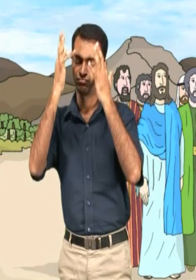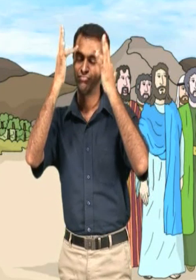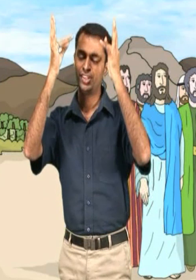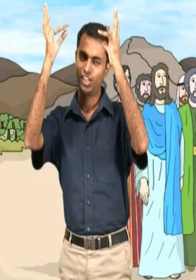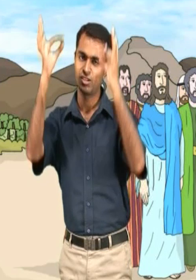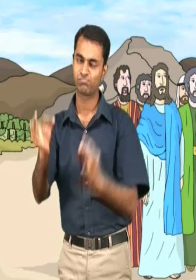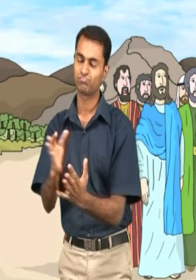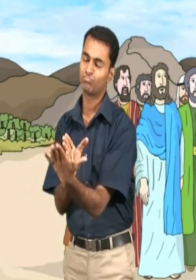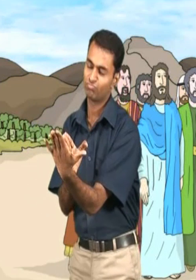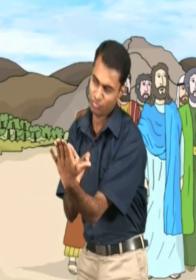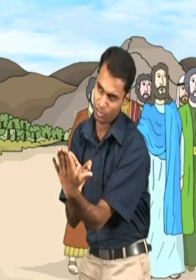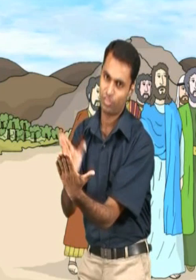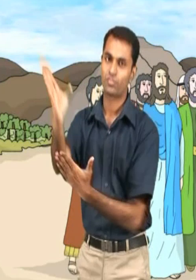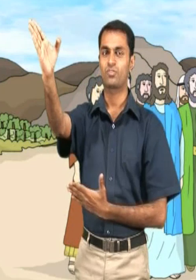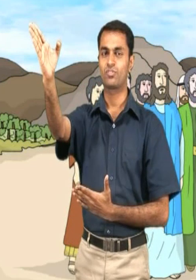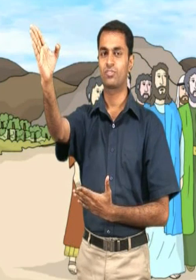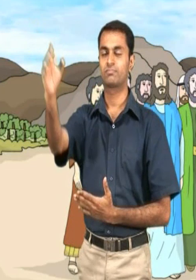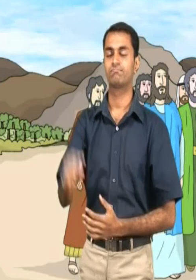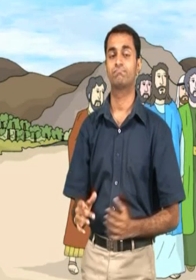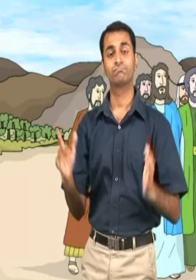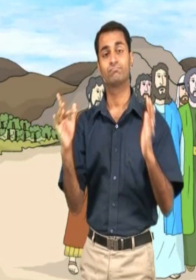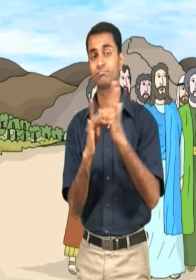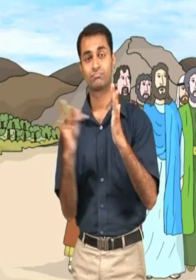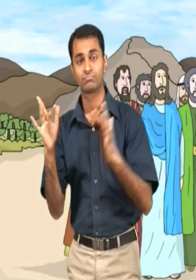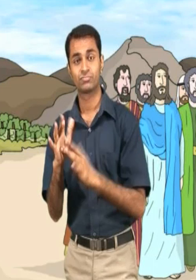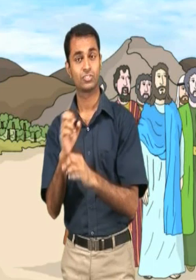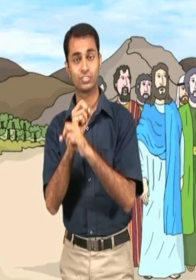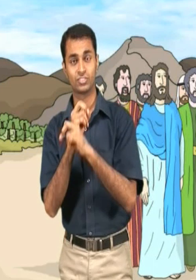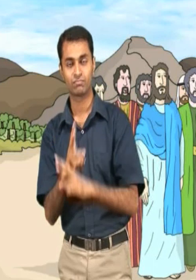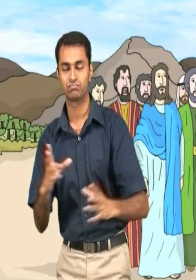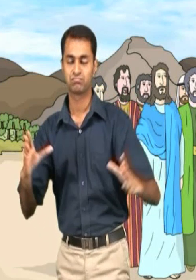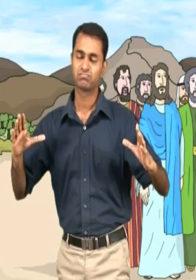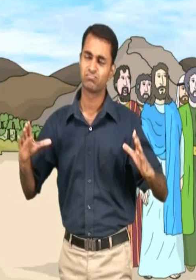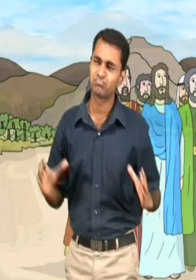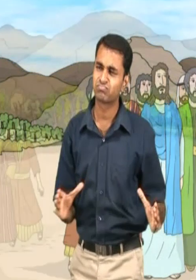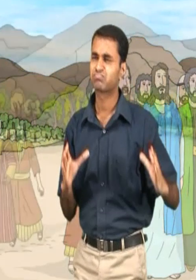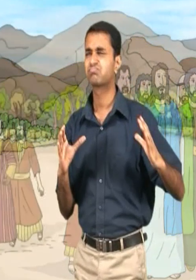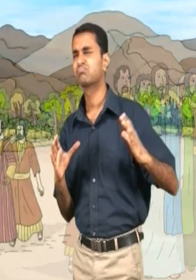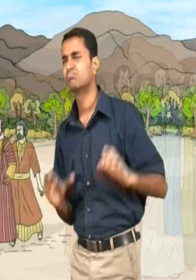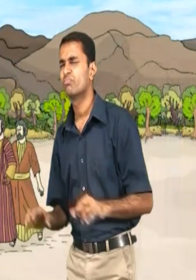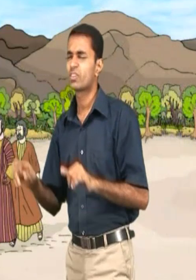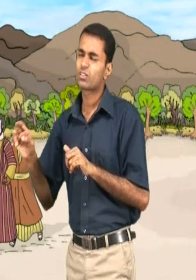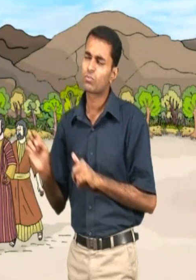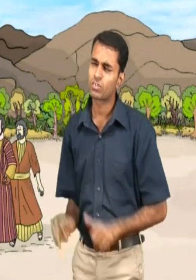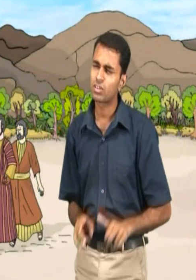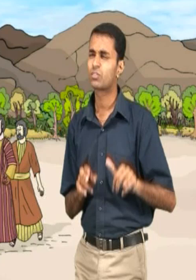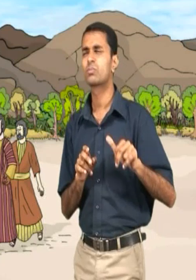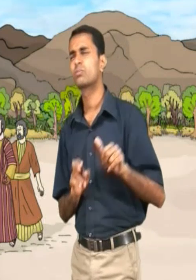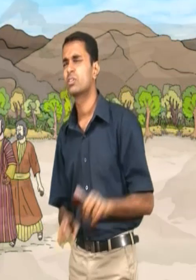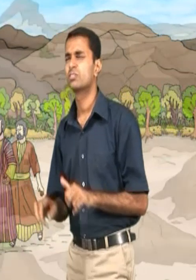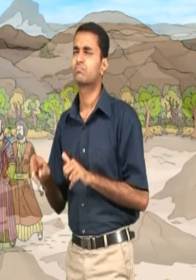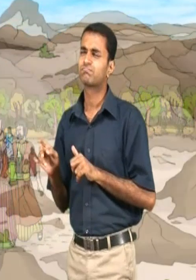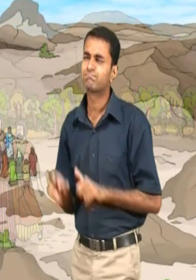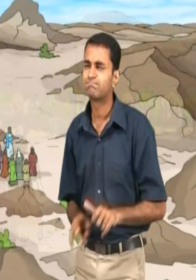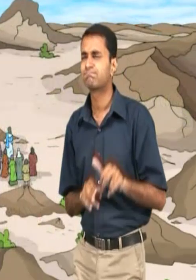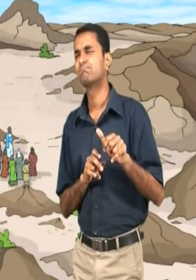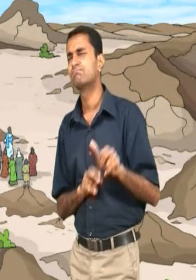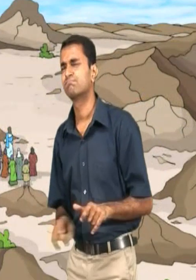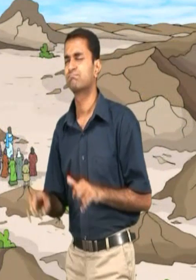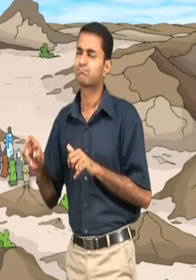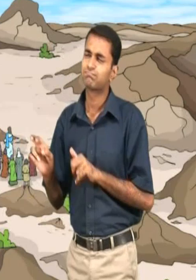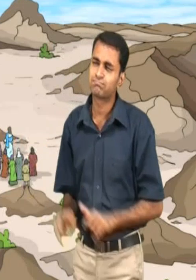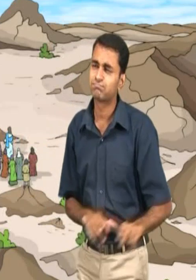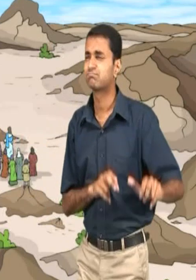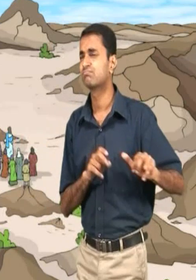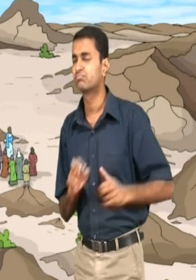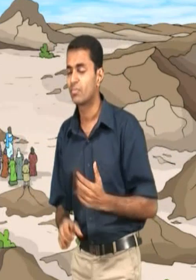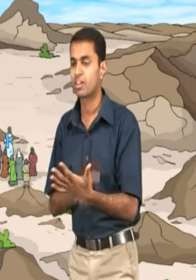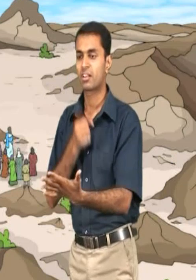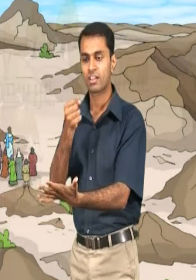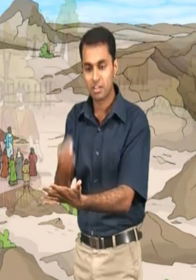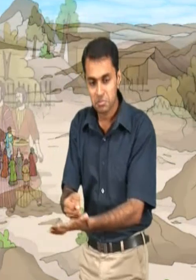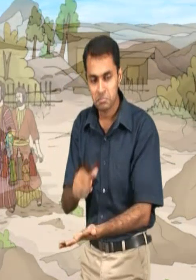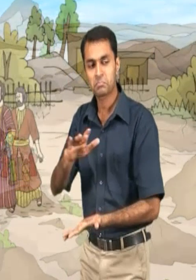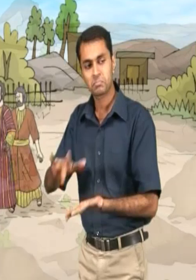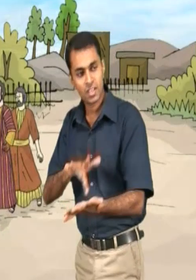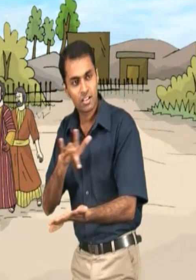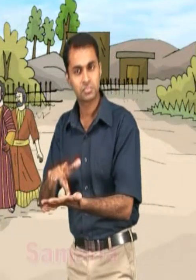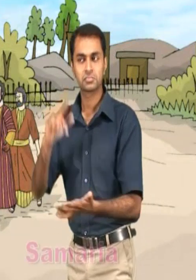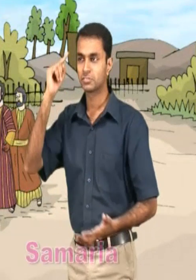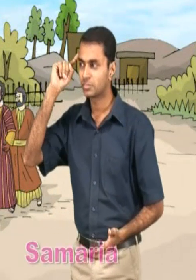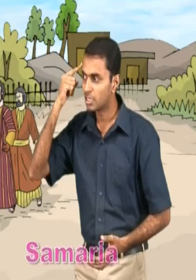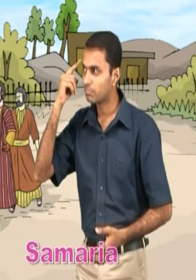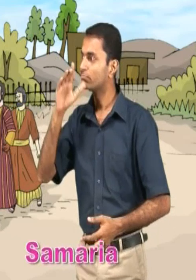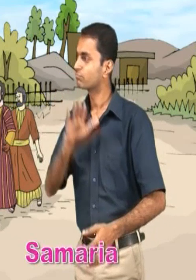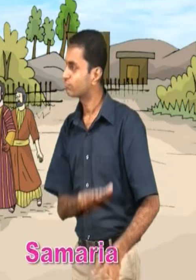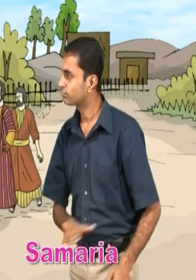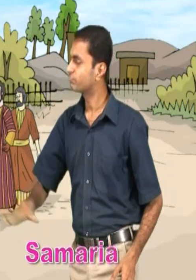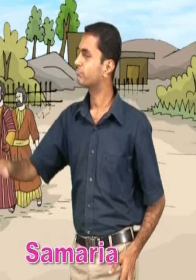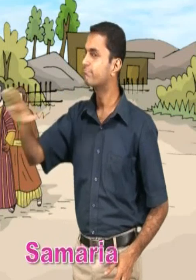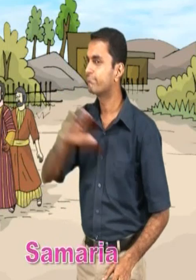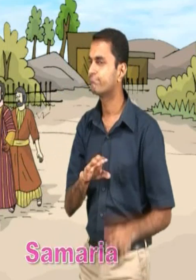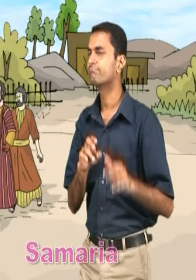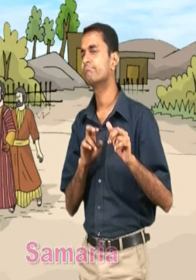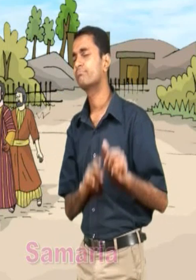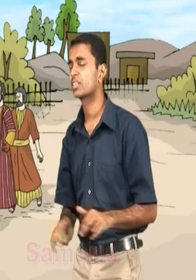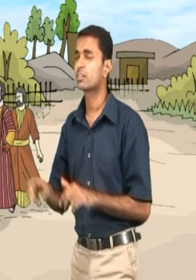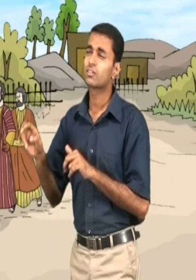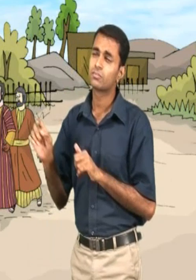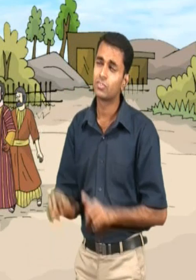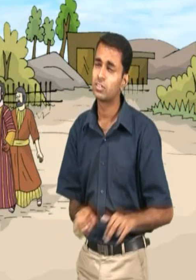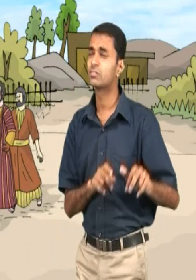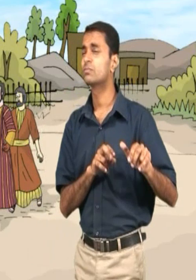Now He had to pass through Samaria.